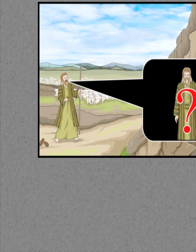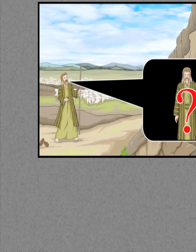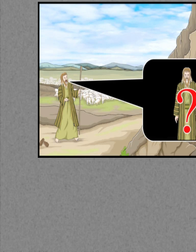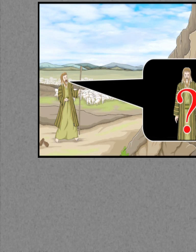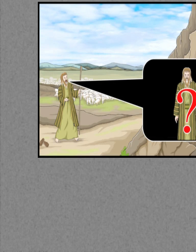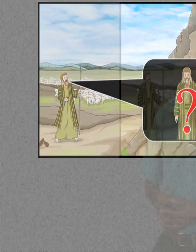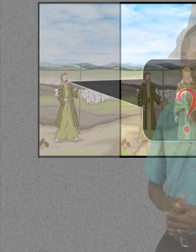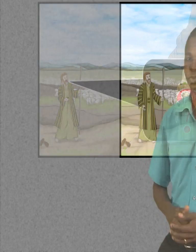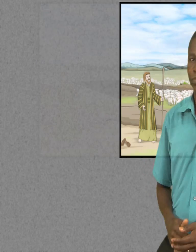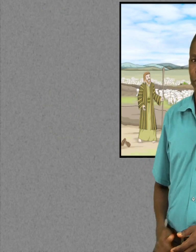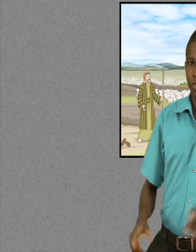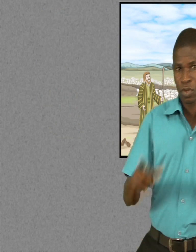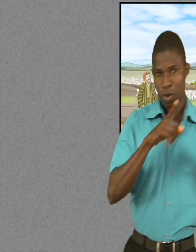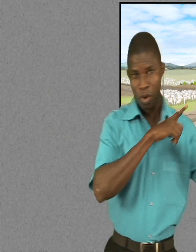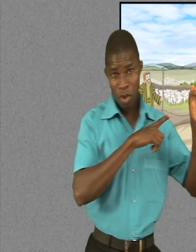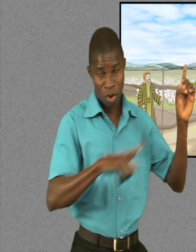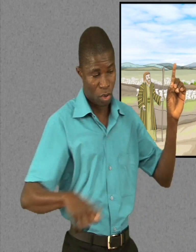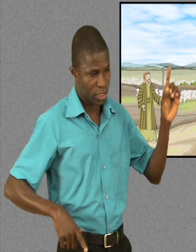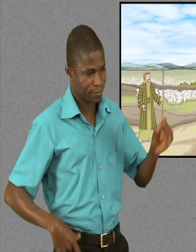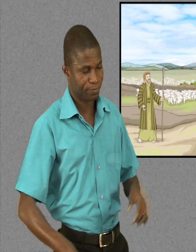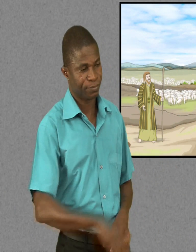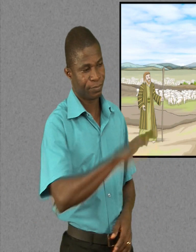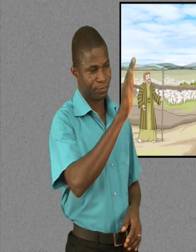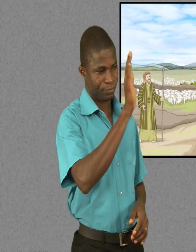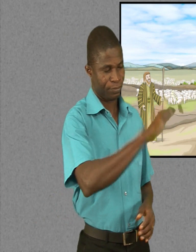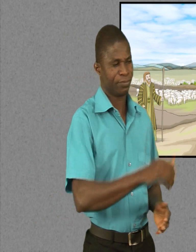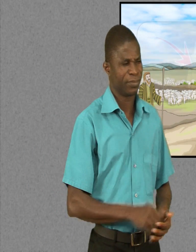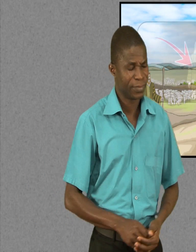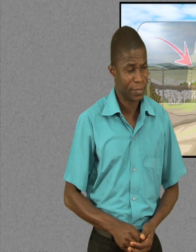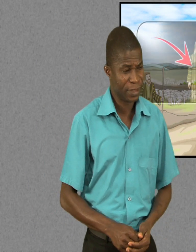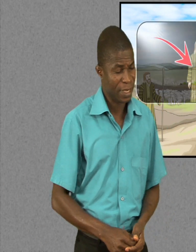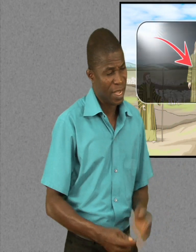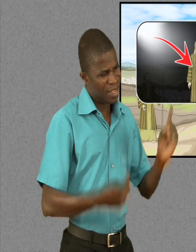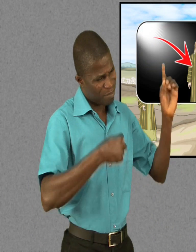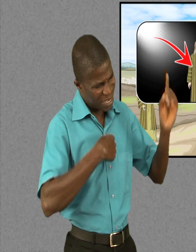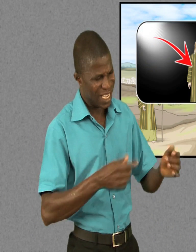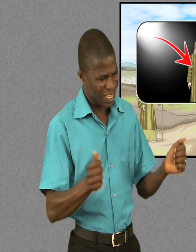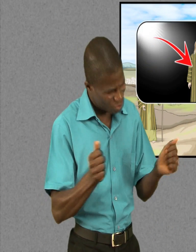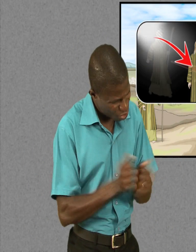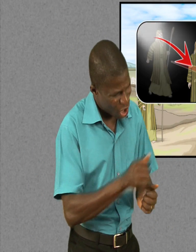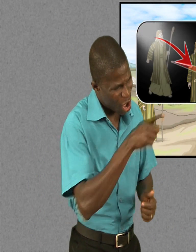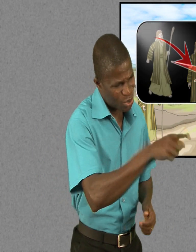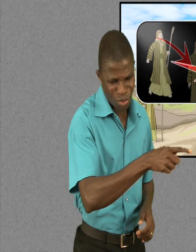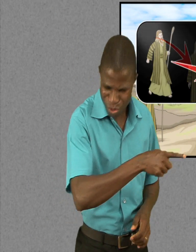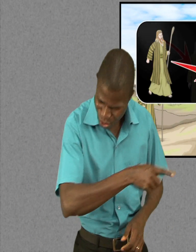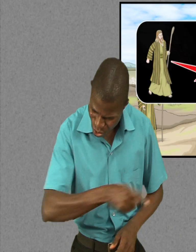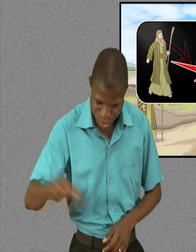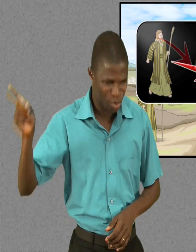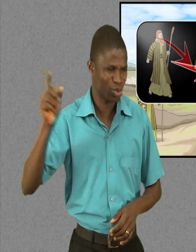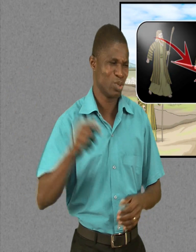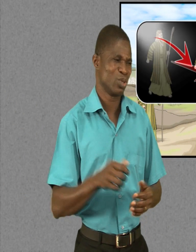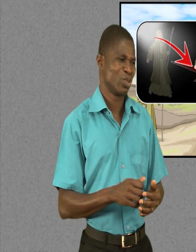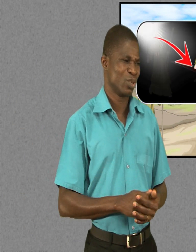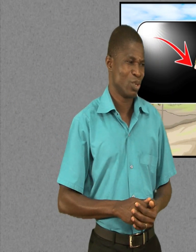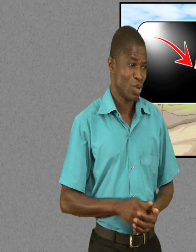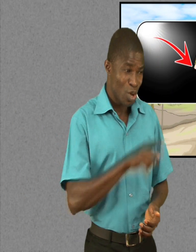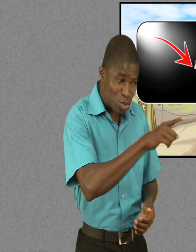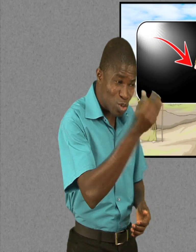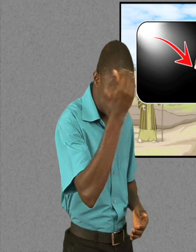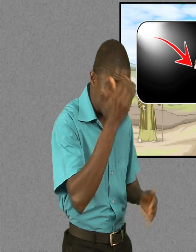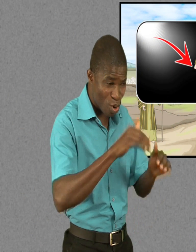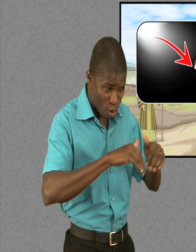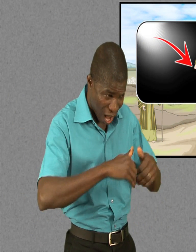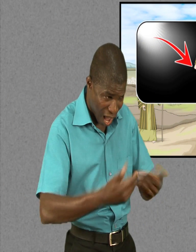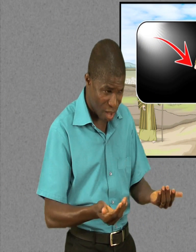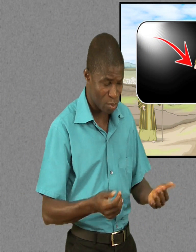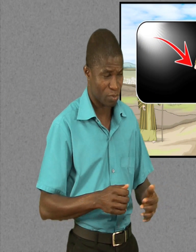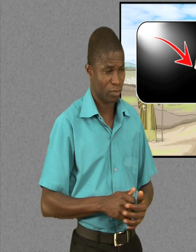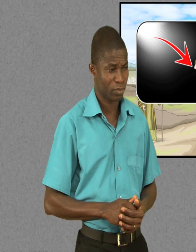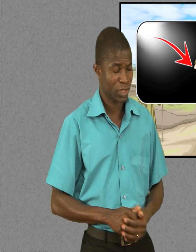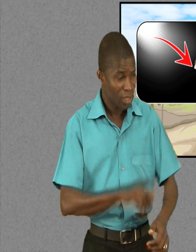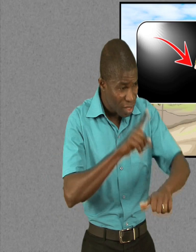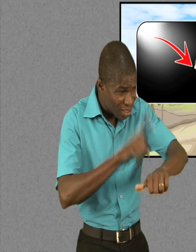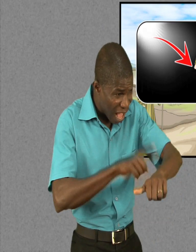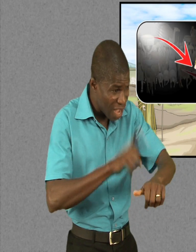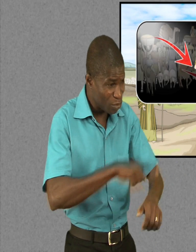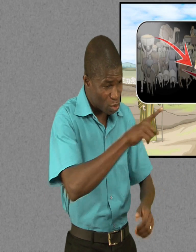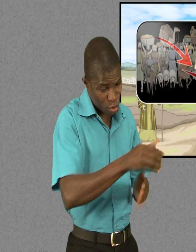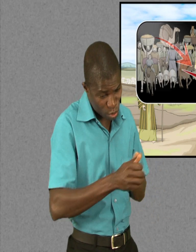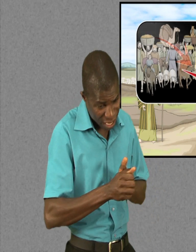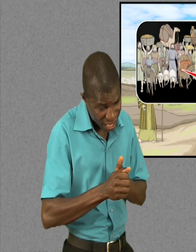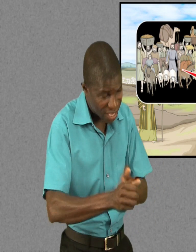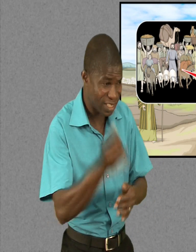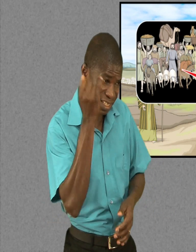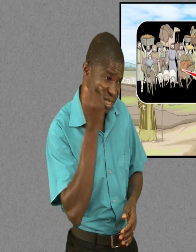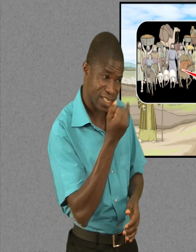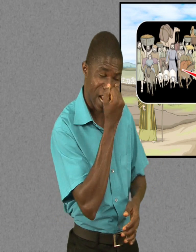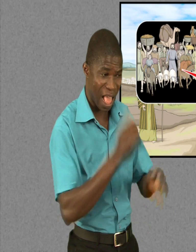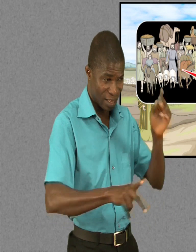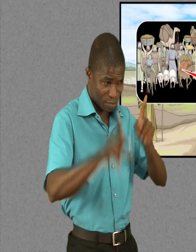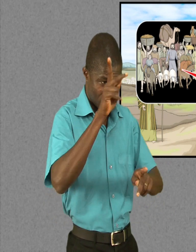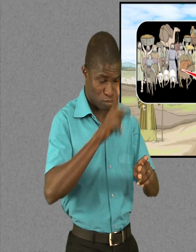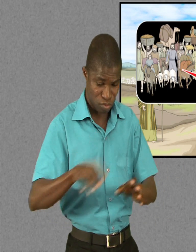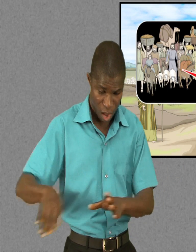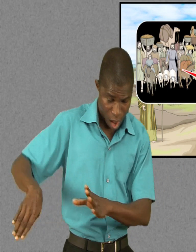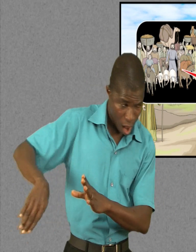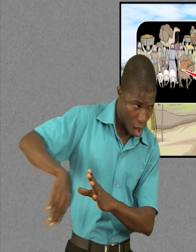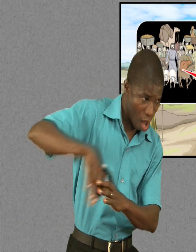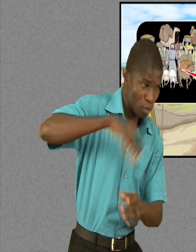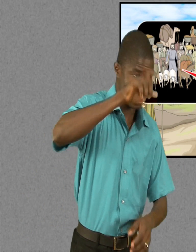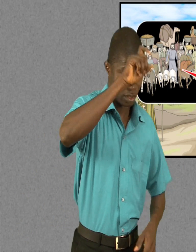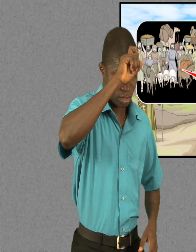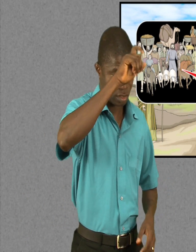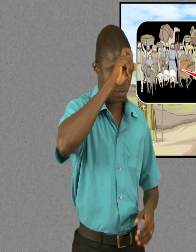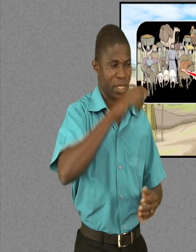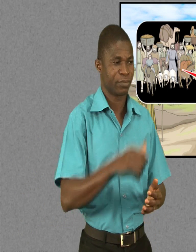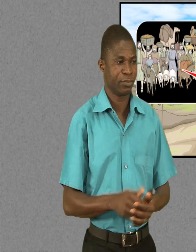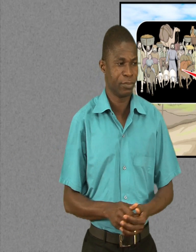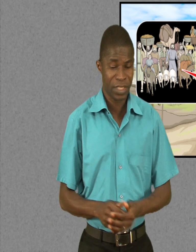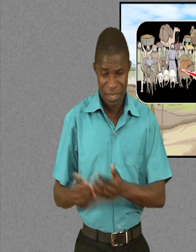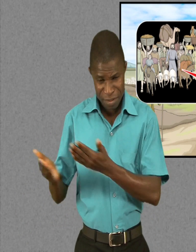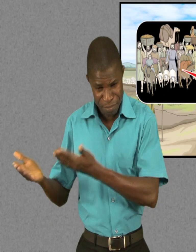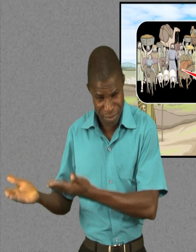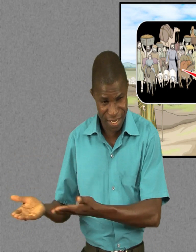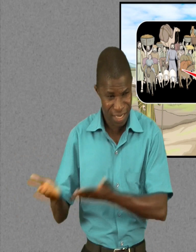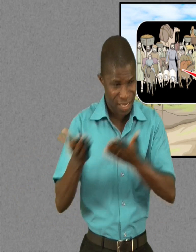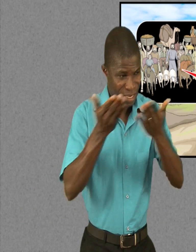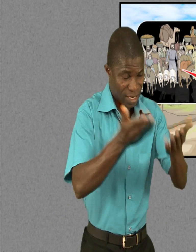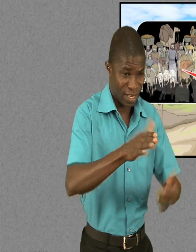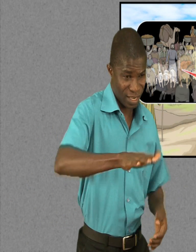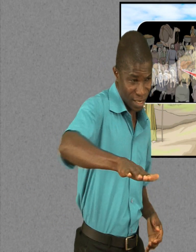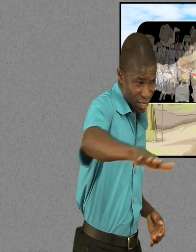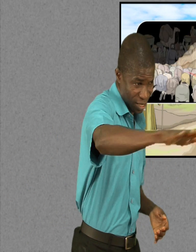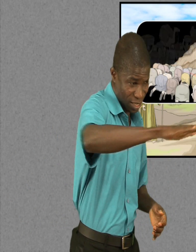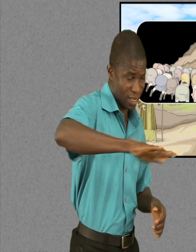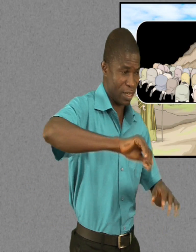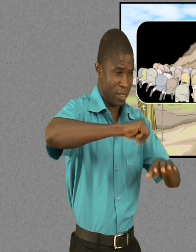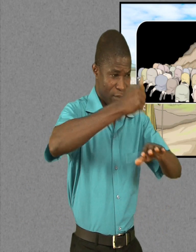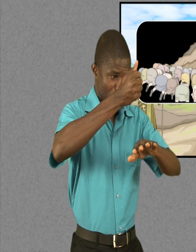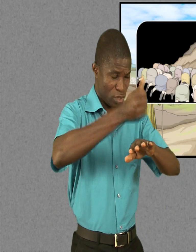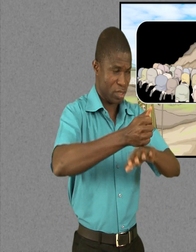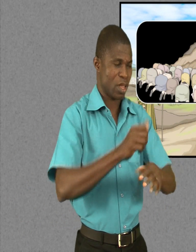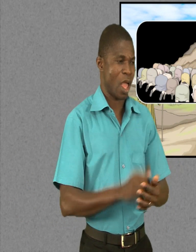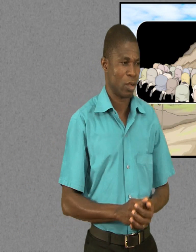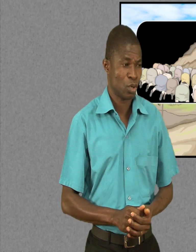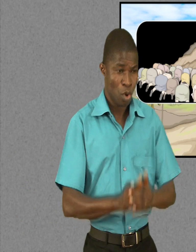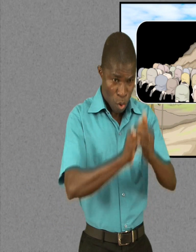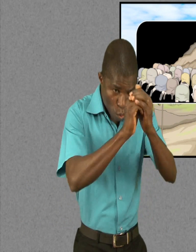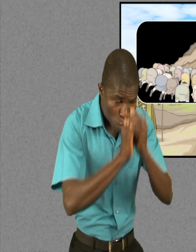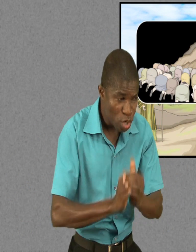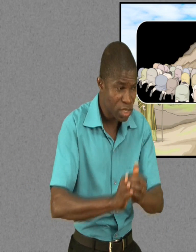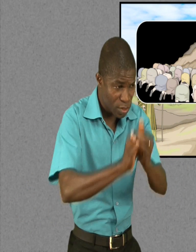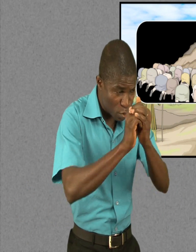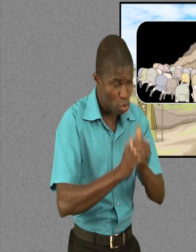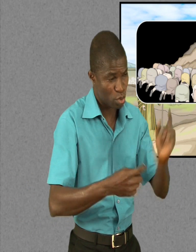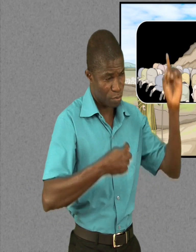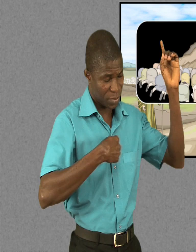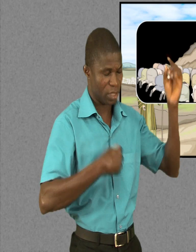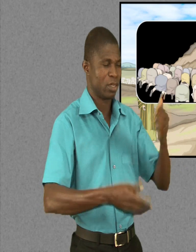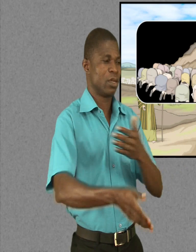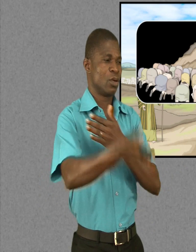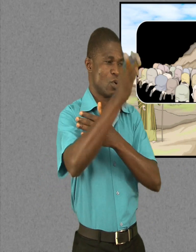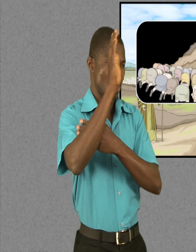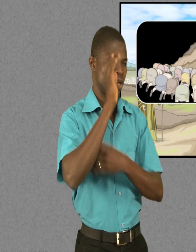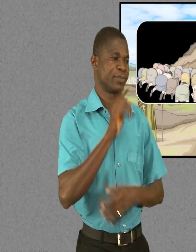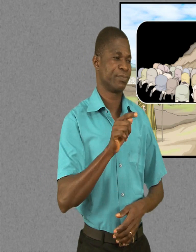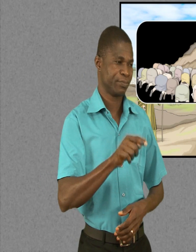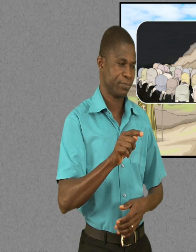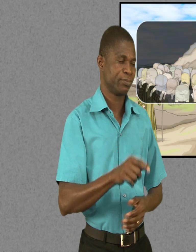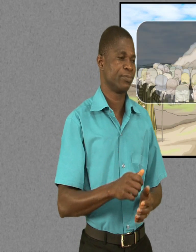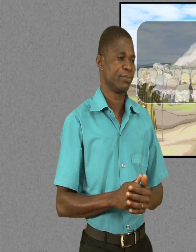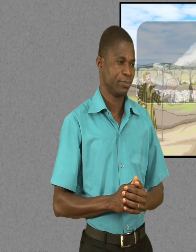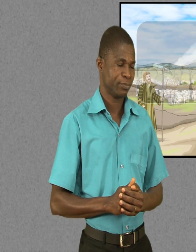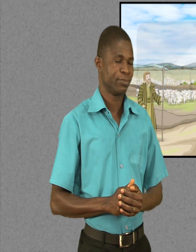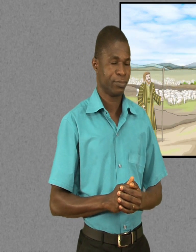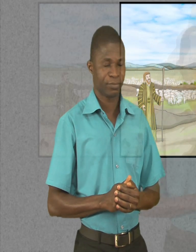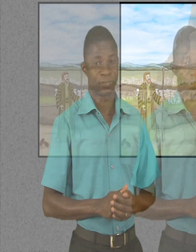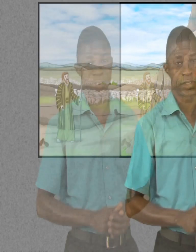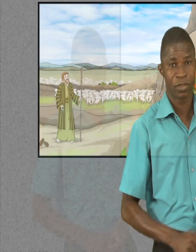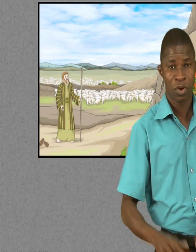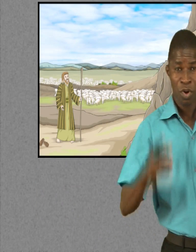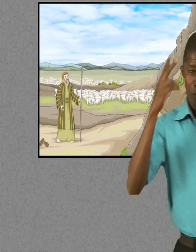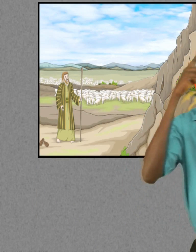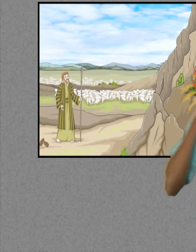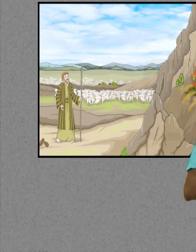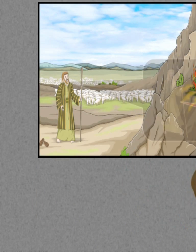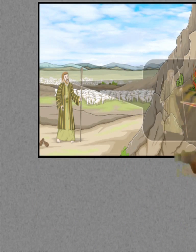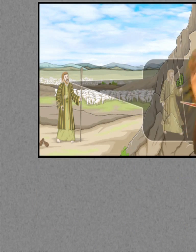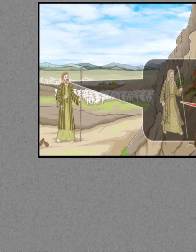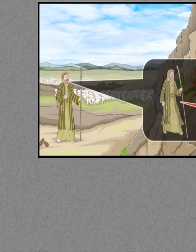“I will surely be with you,” God said, “and this will be the sign to you that I have sent you: When you have brought the people out of Egypt, all of you will worship God on this mountain.”